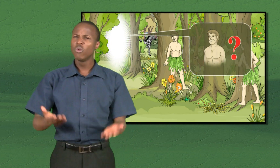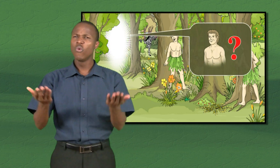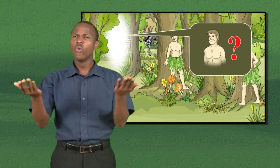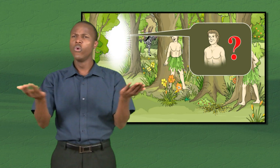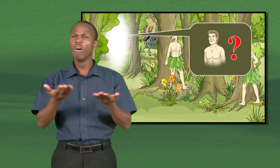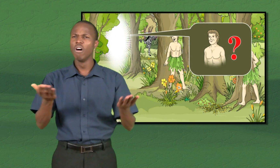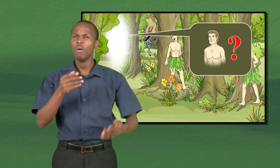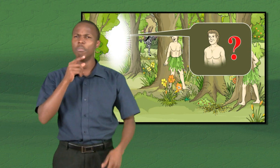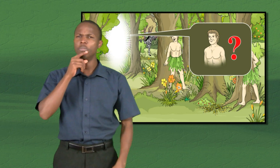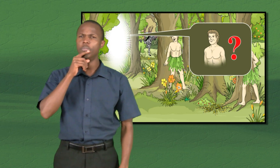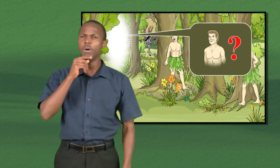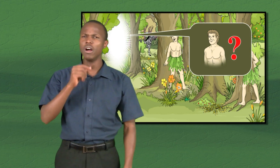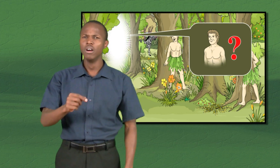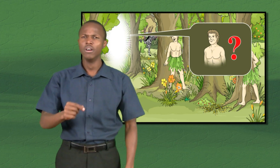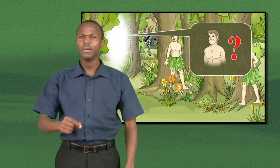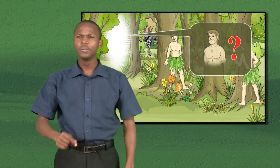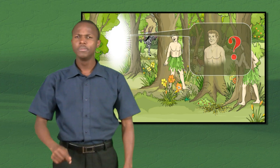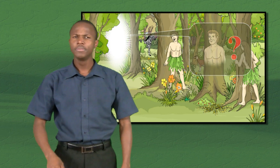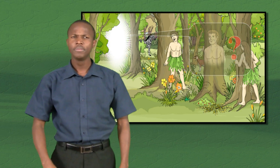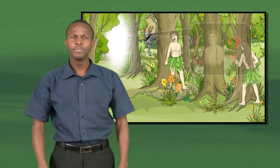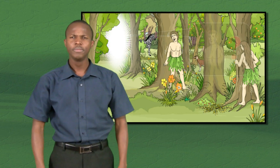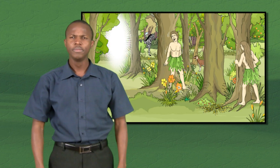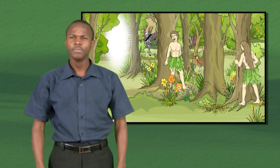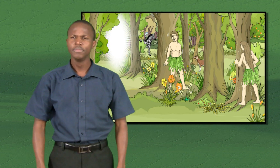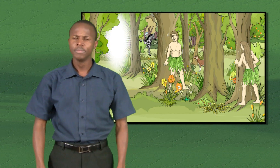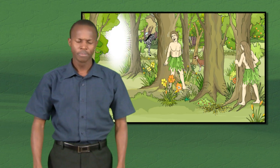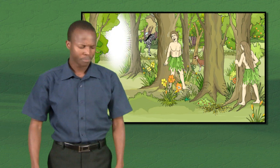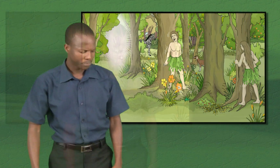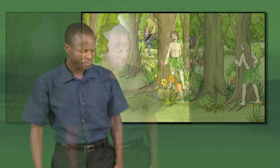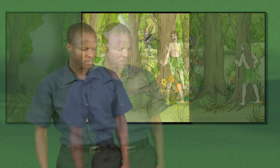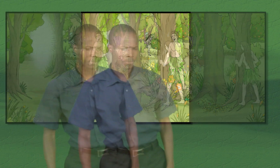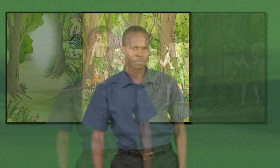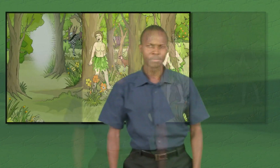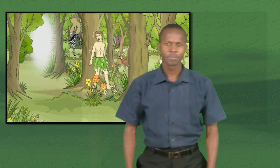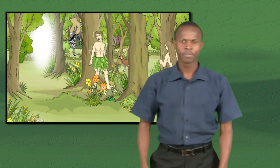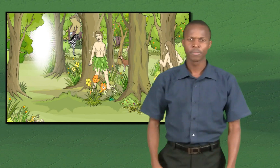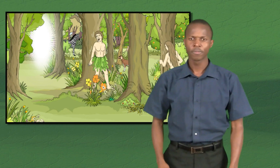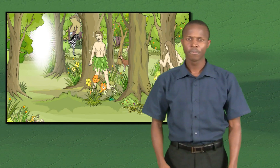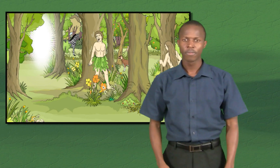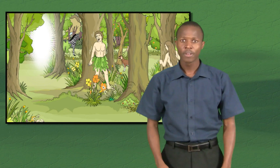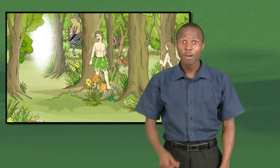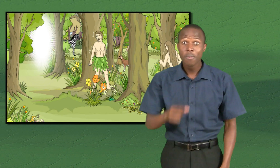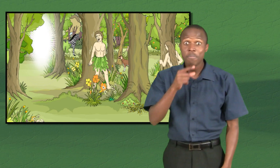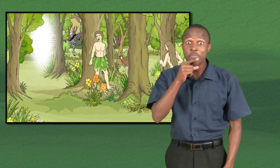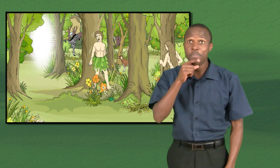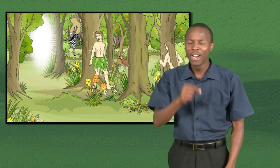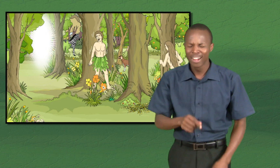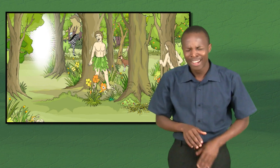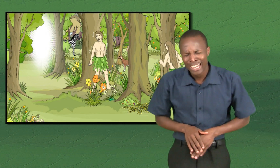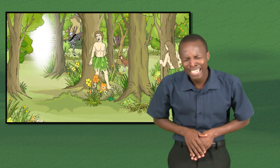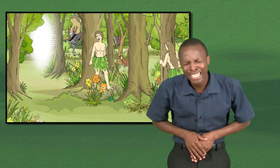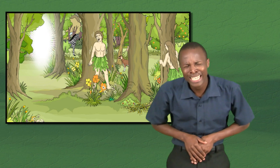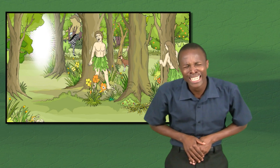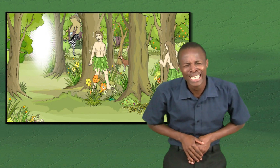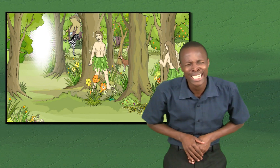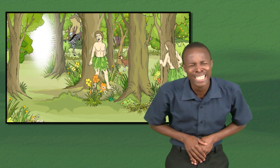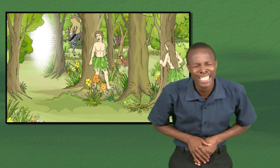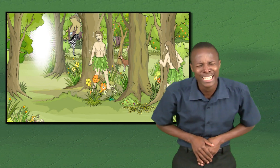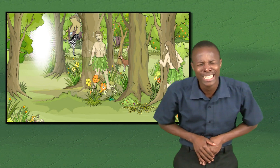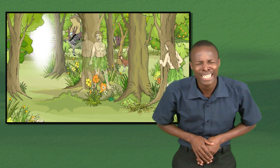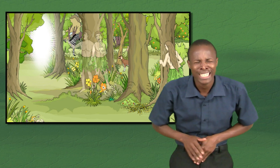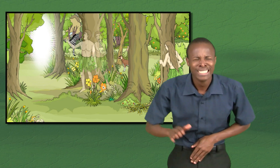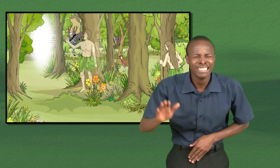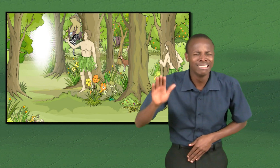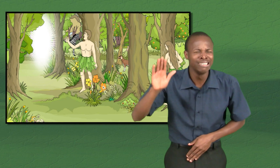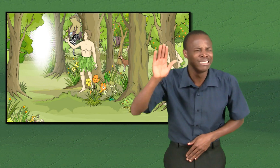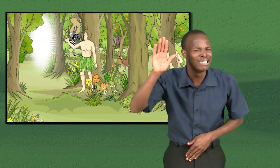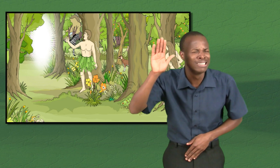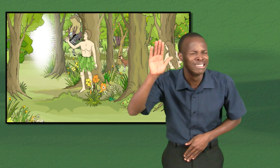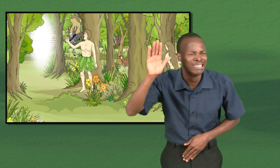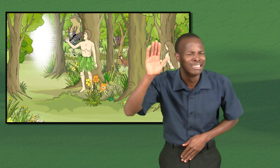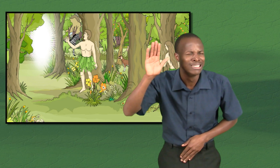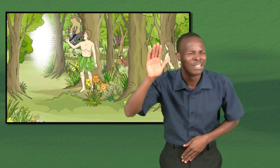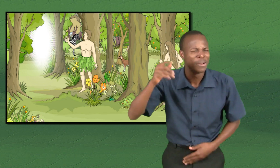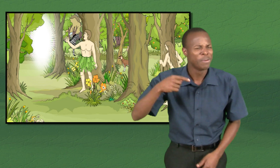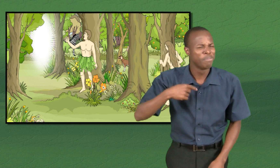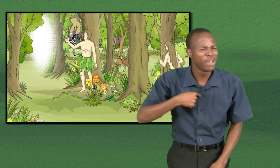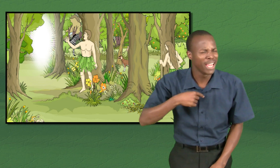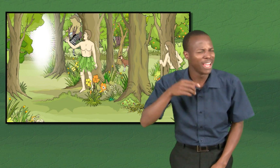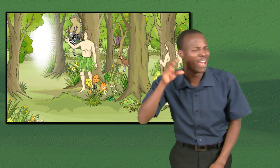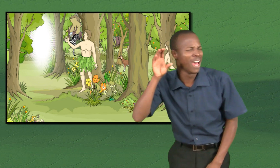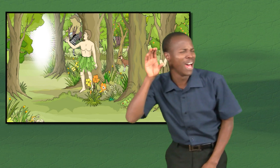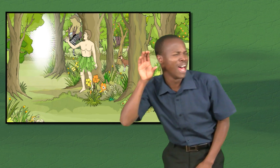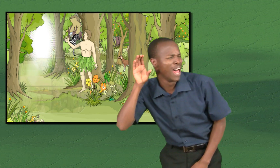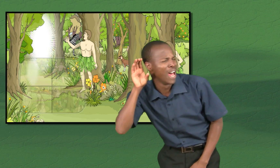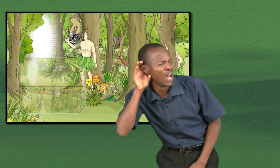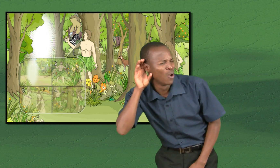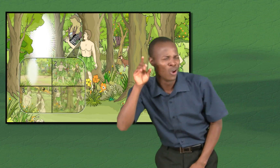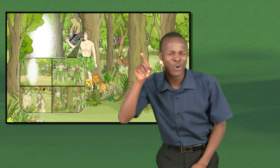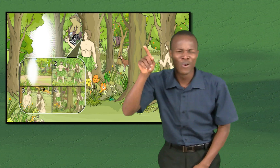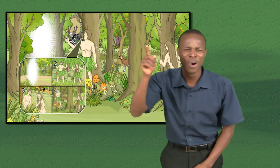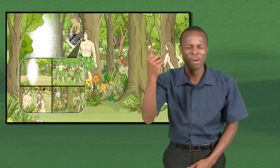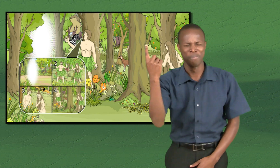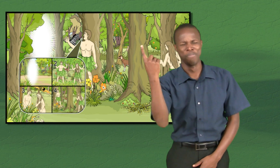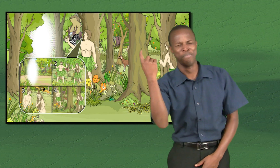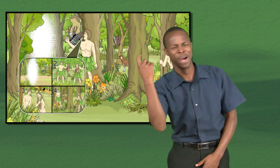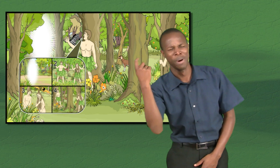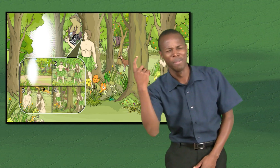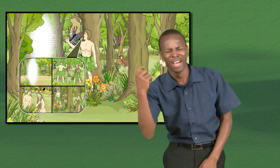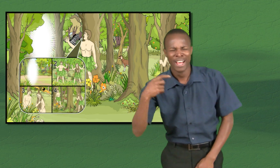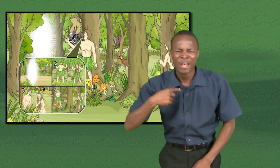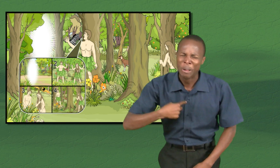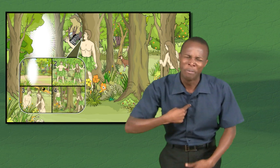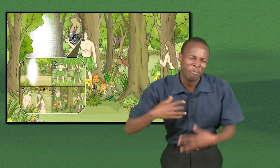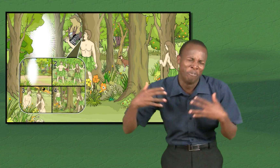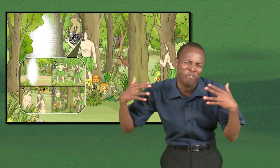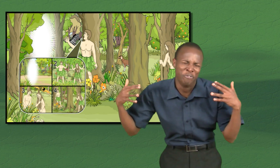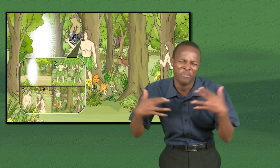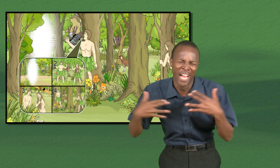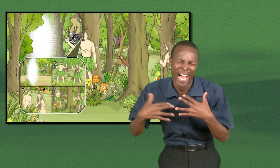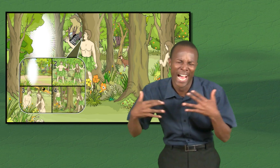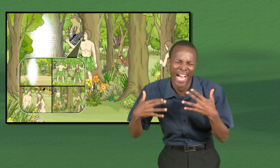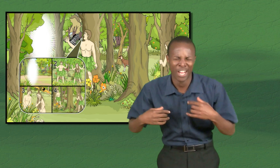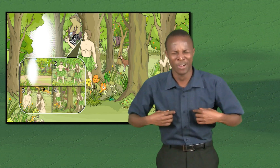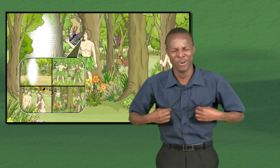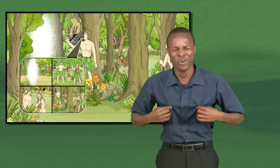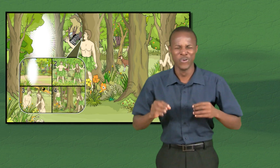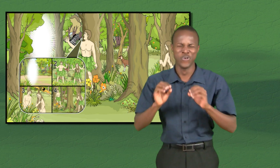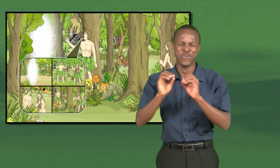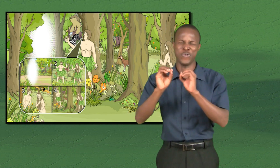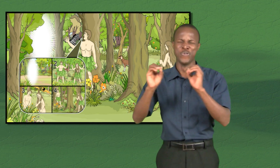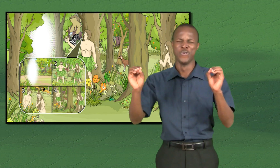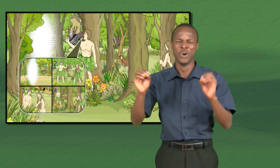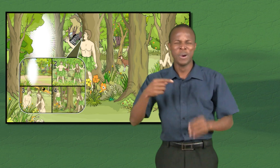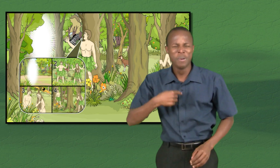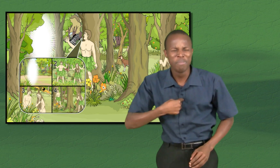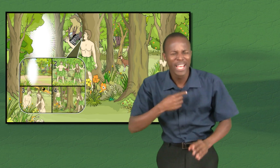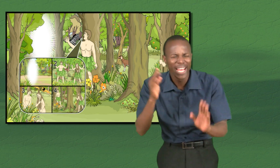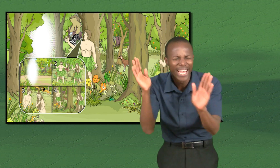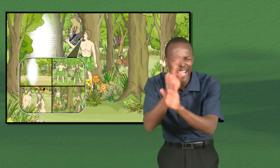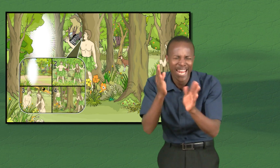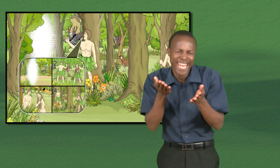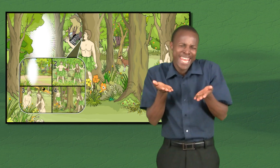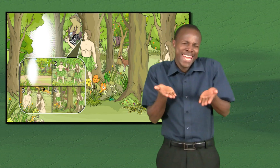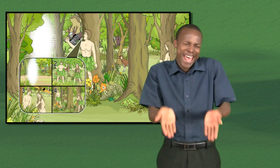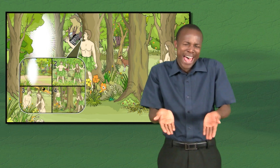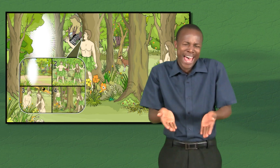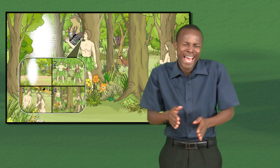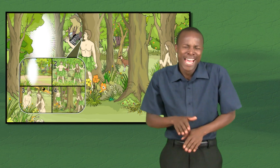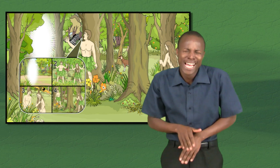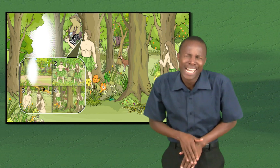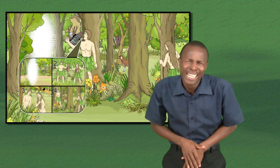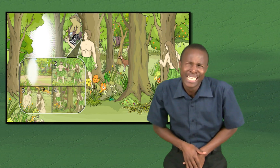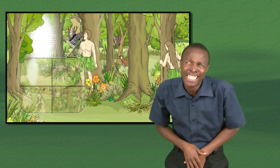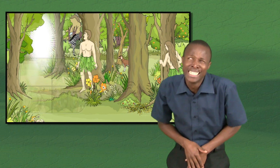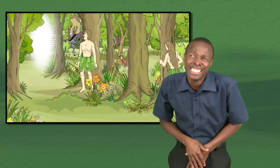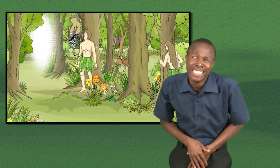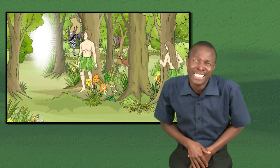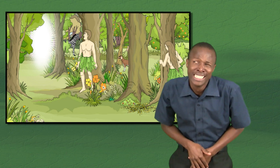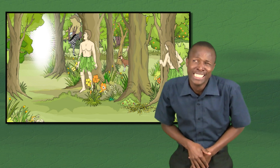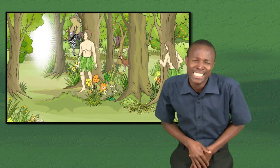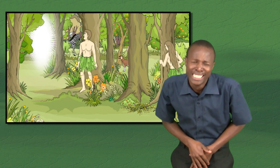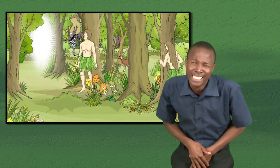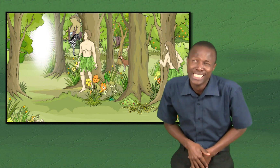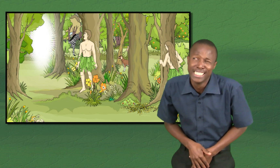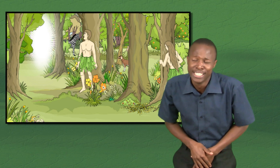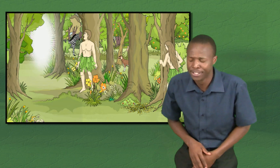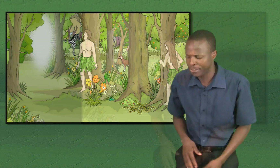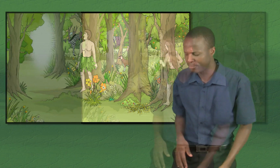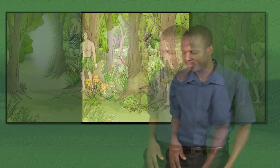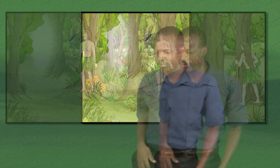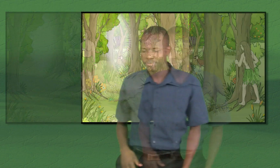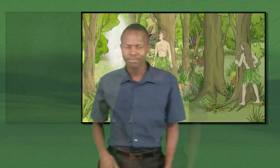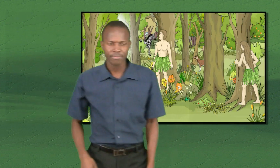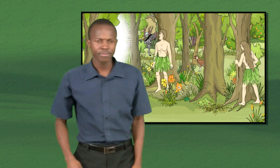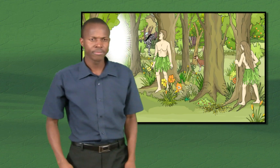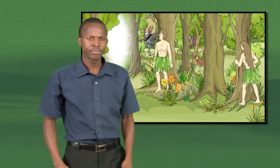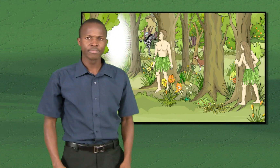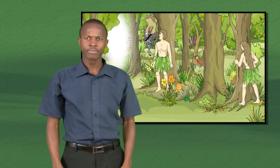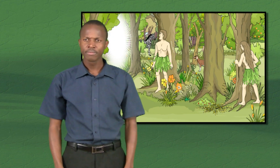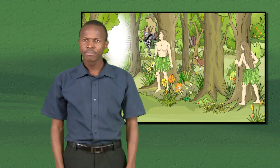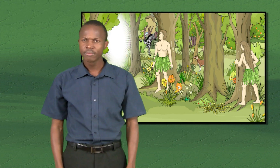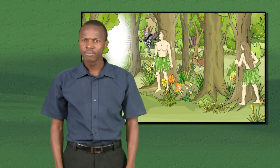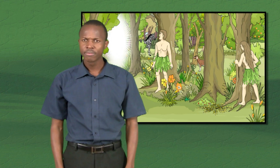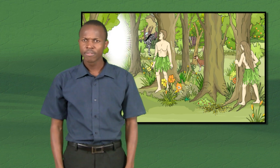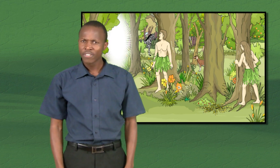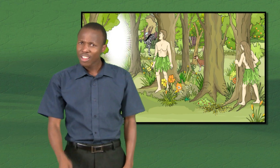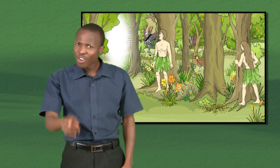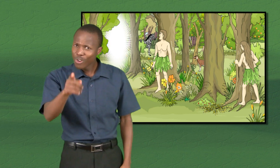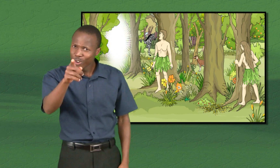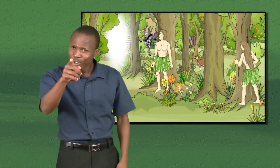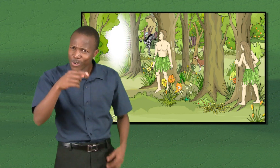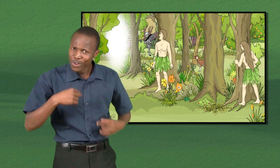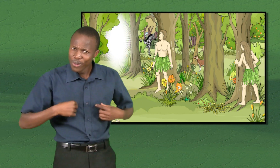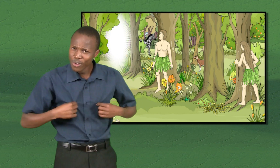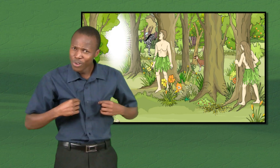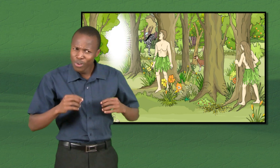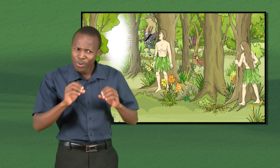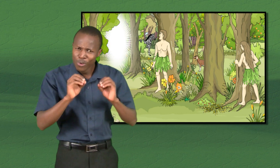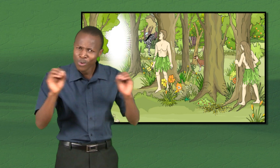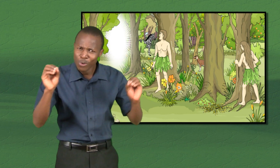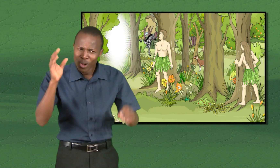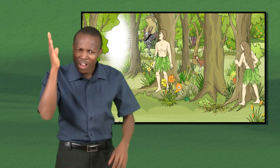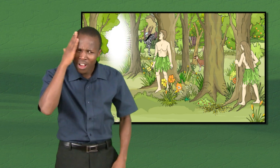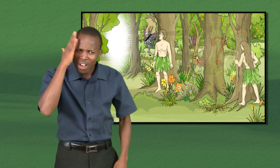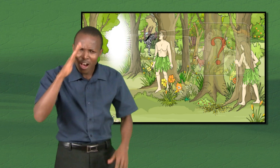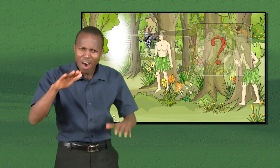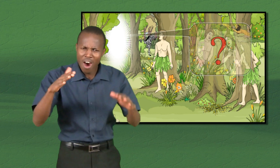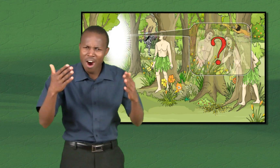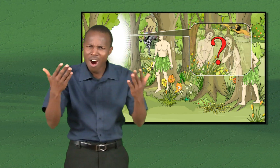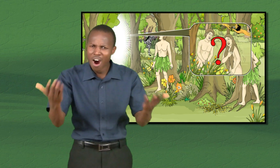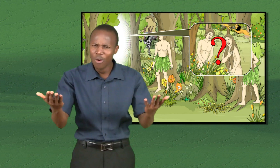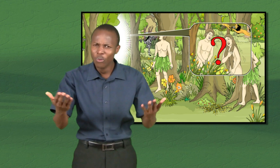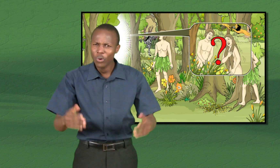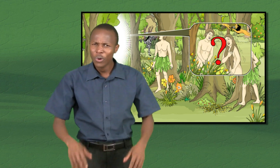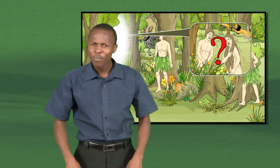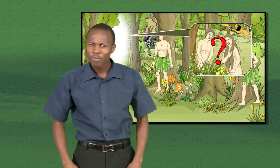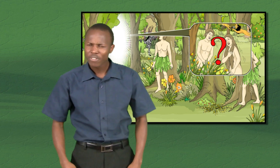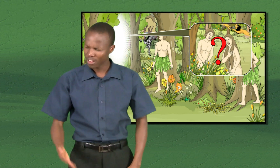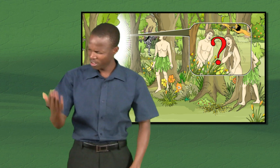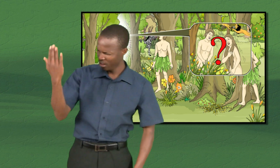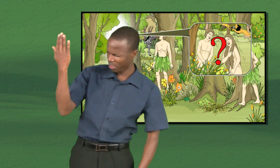“I heard Your voice in the garden,” he replied, “and I was afraid because I was naked;